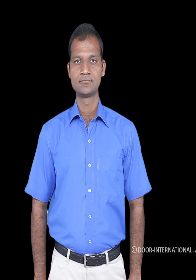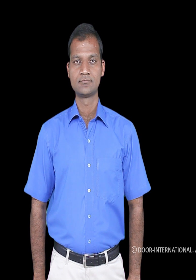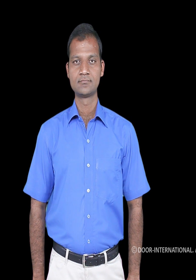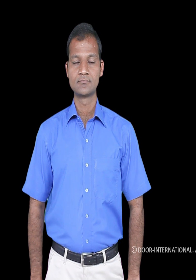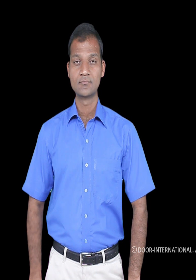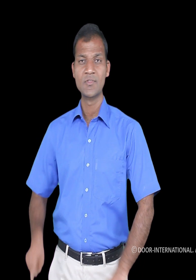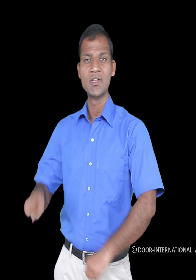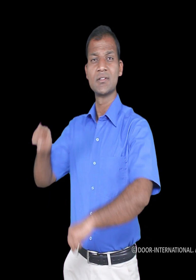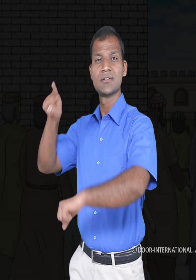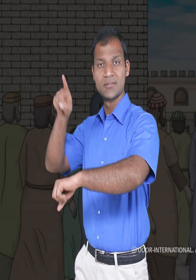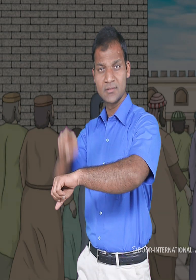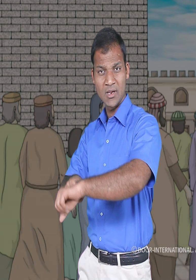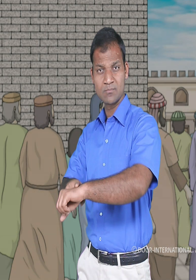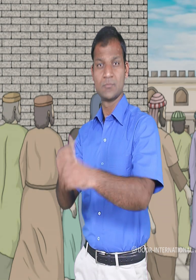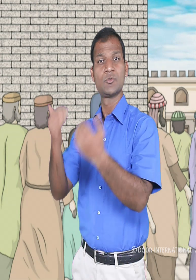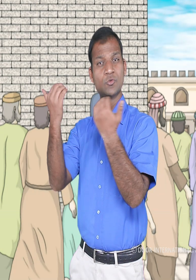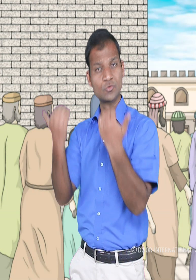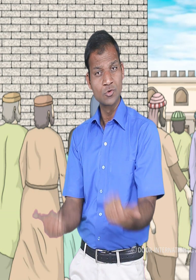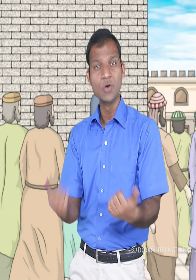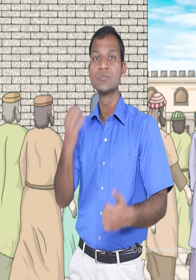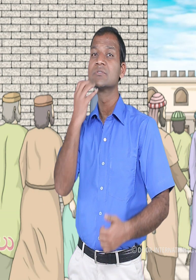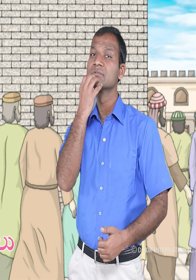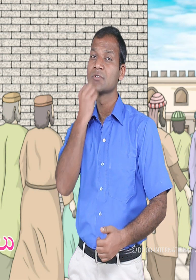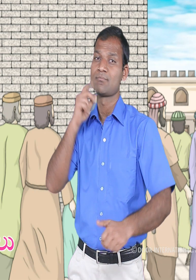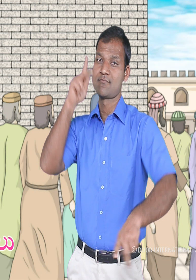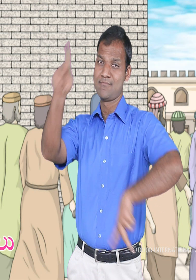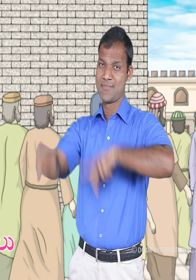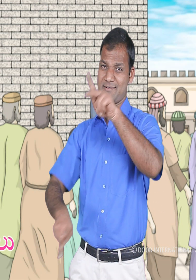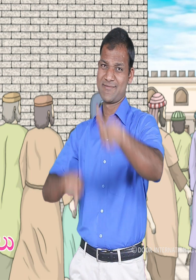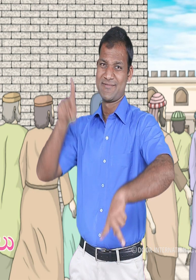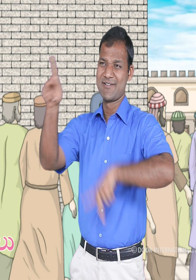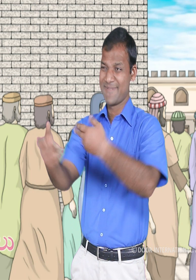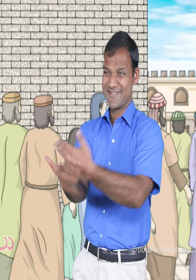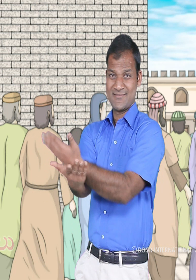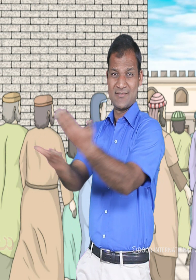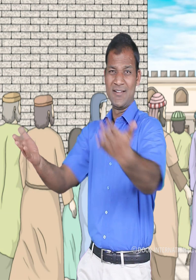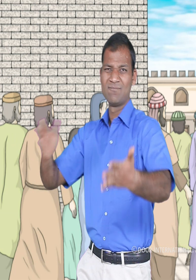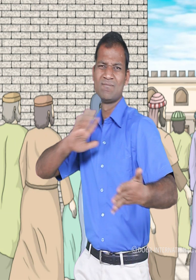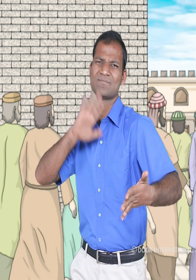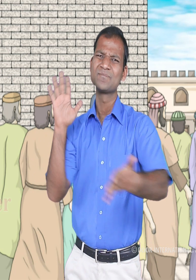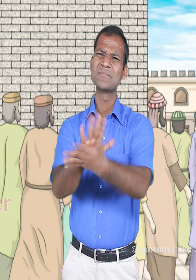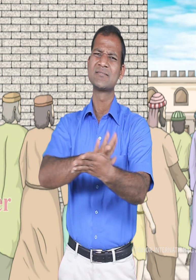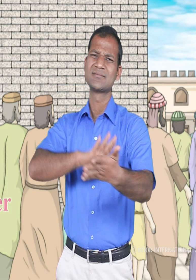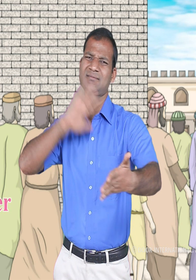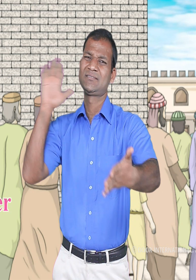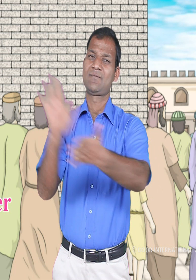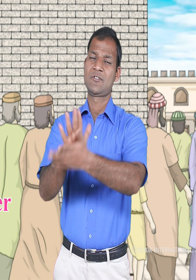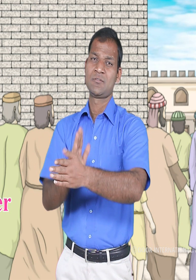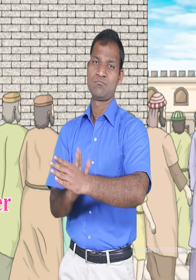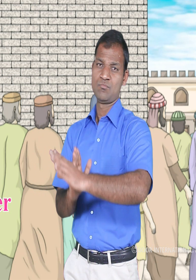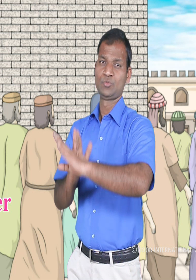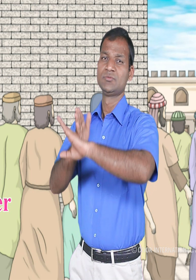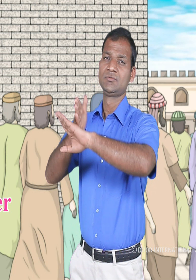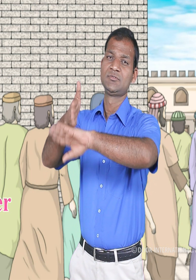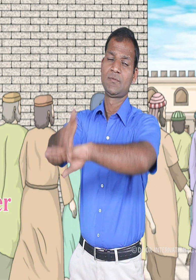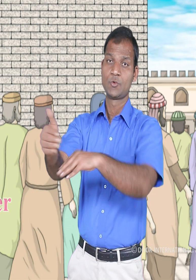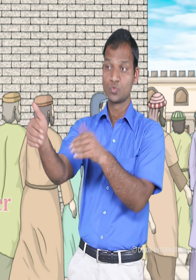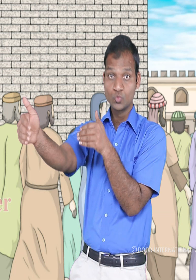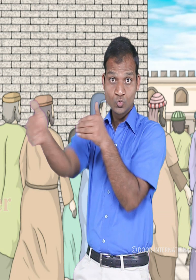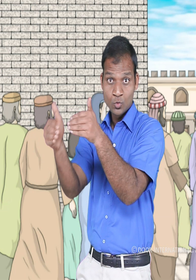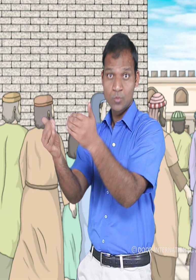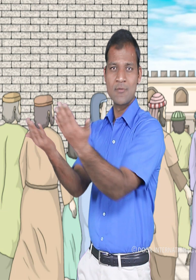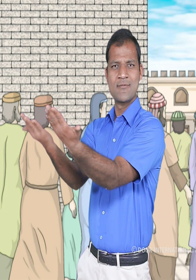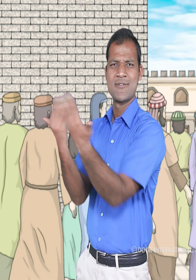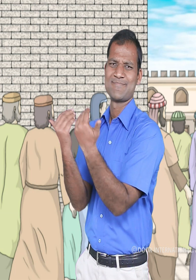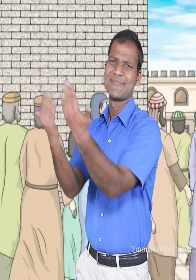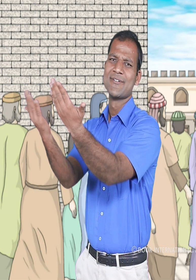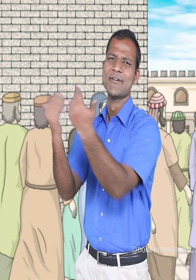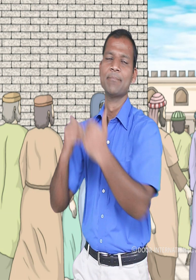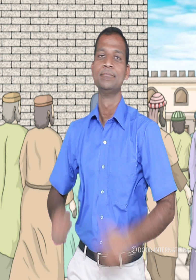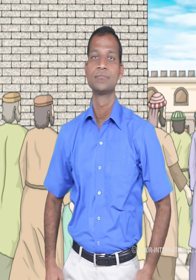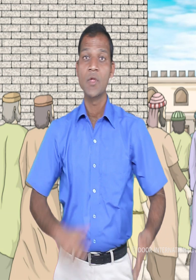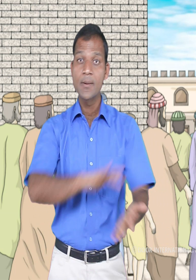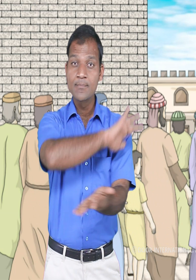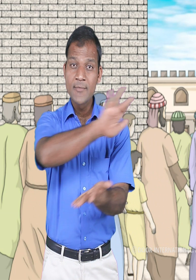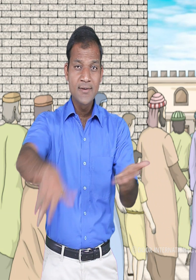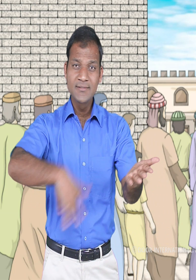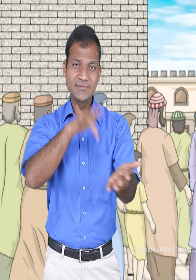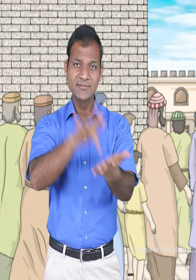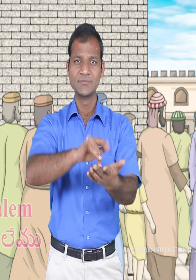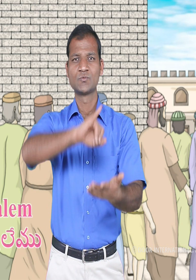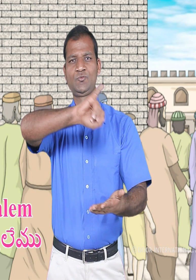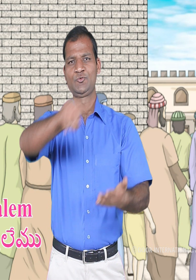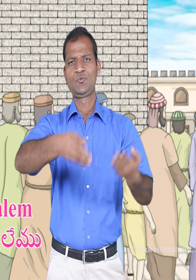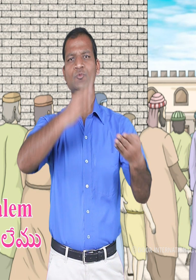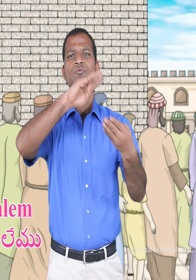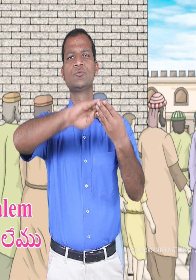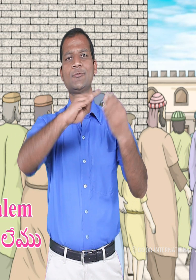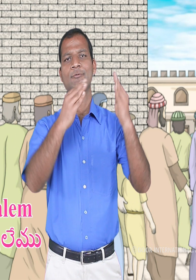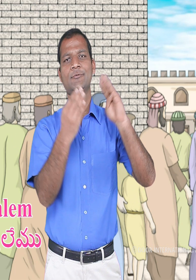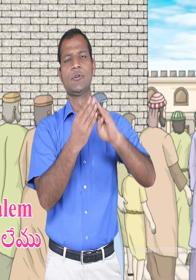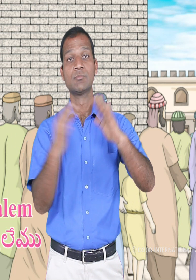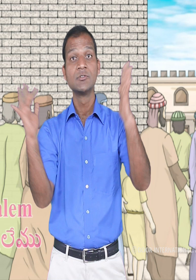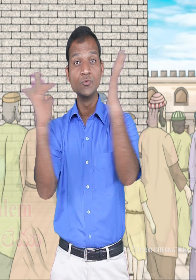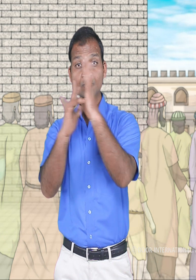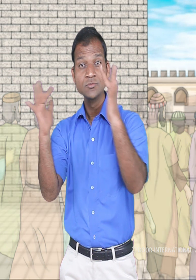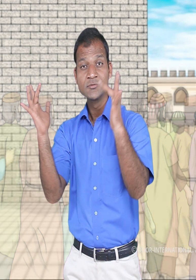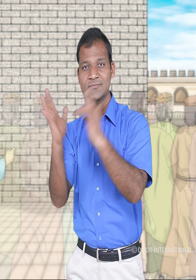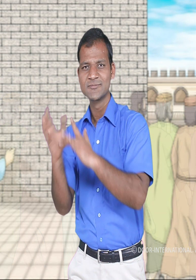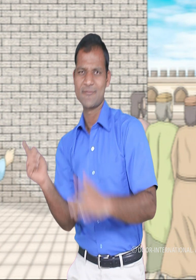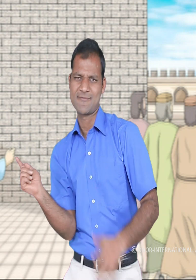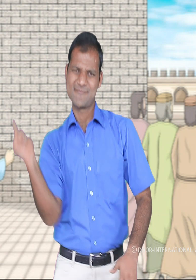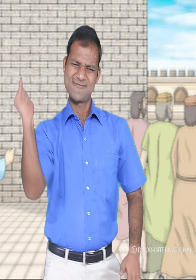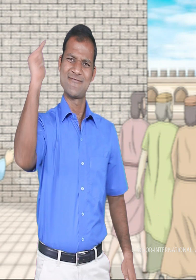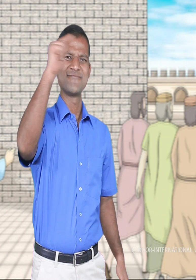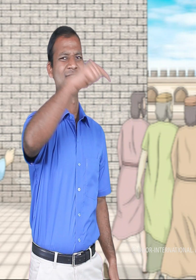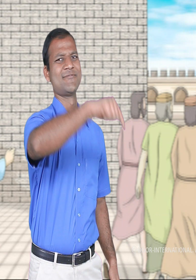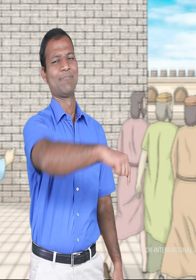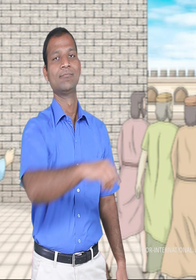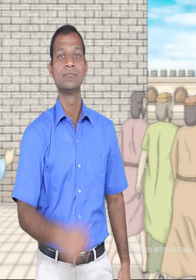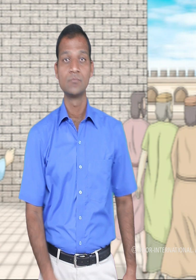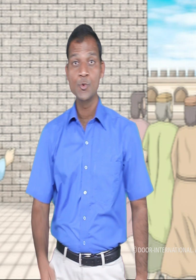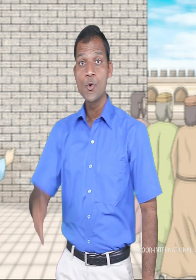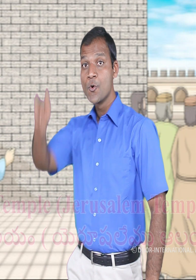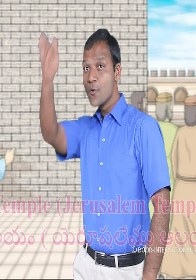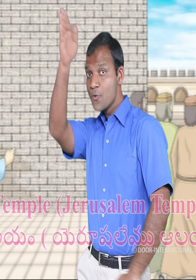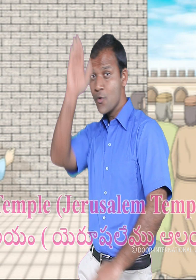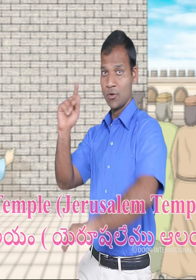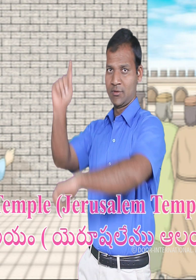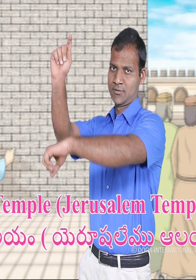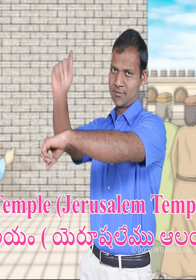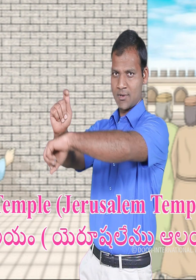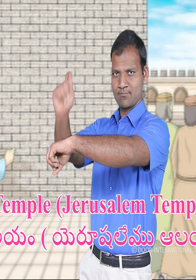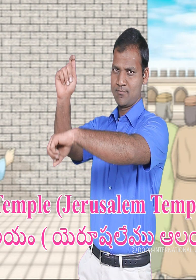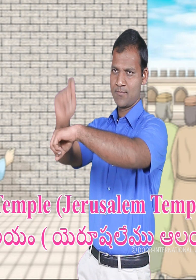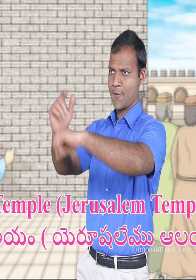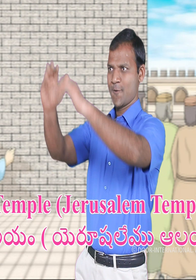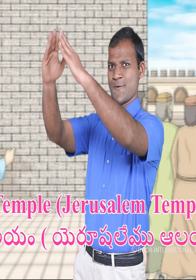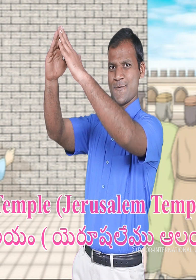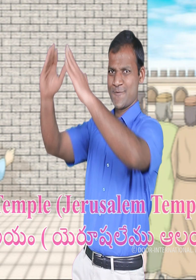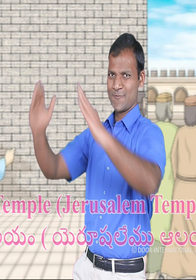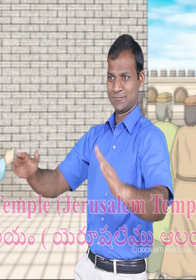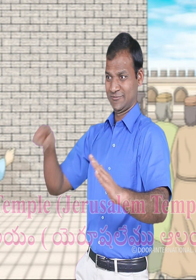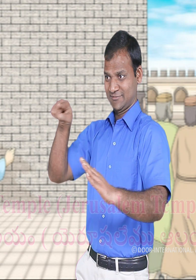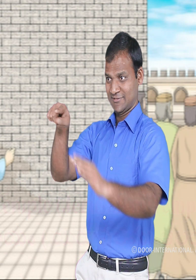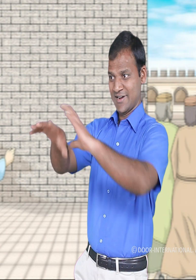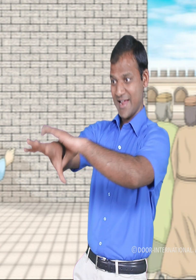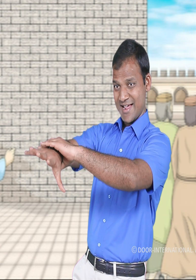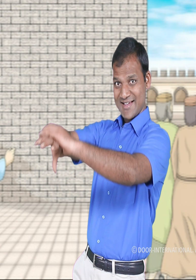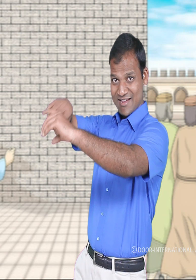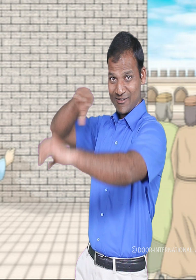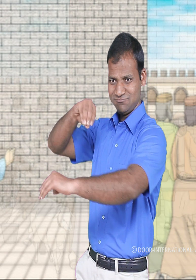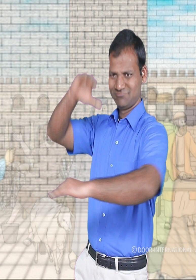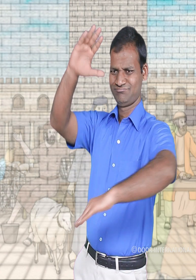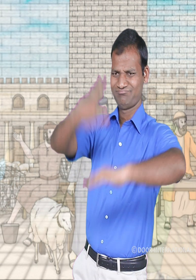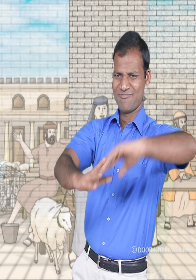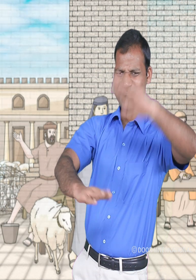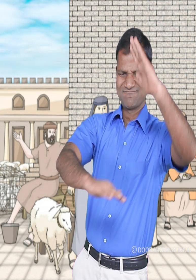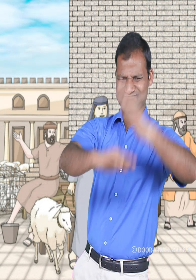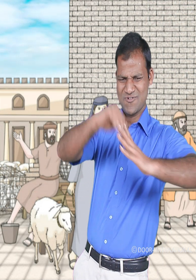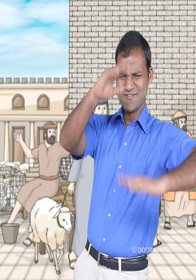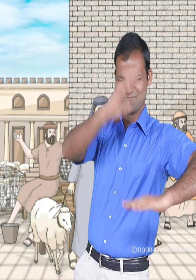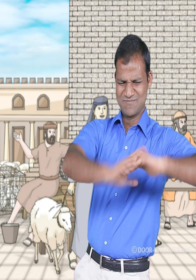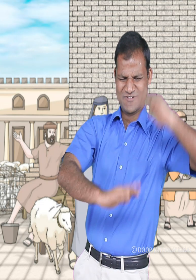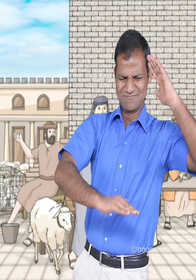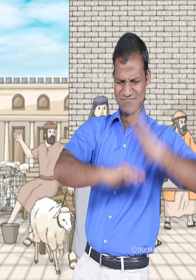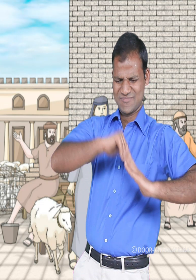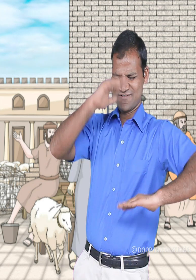When the Jewish Passover was near, Jesus went up to Jerusalem.